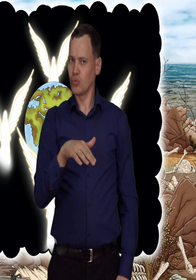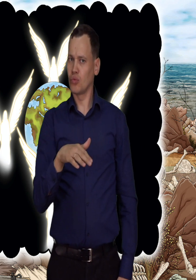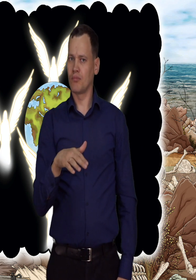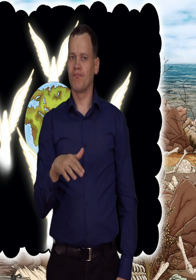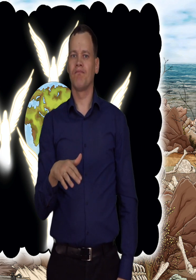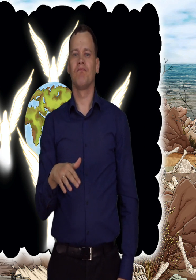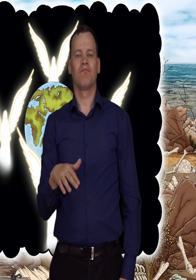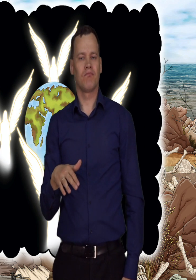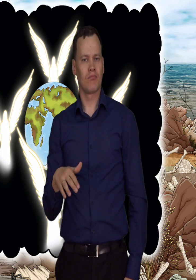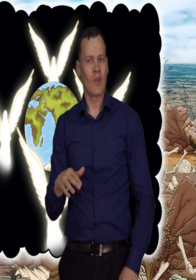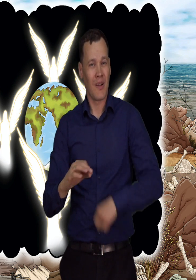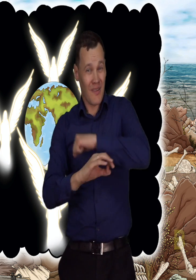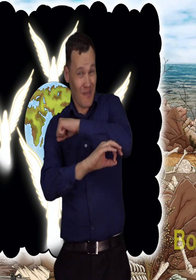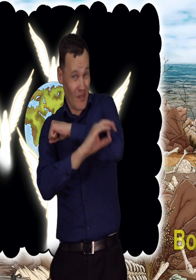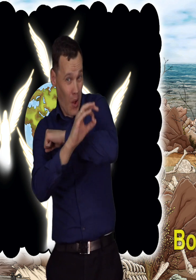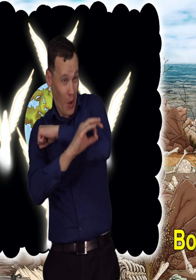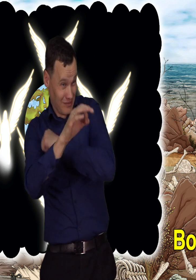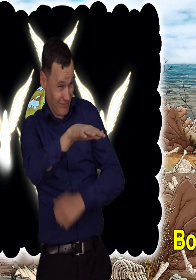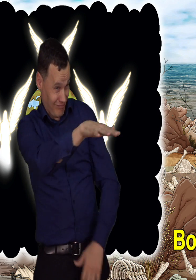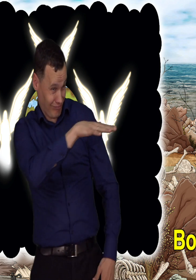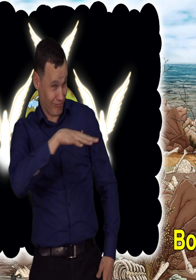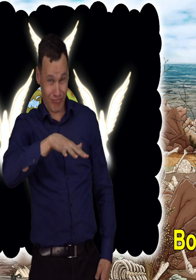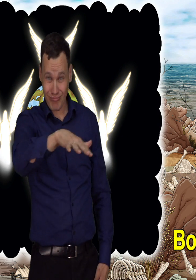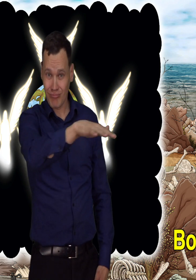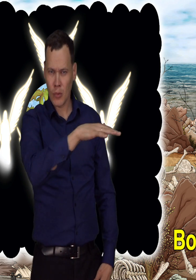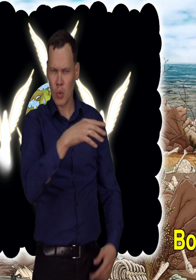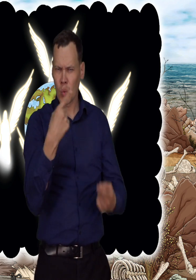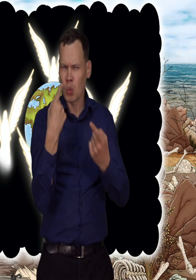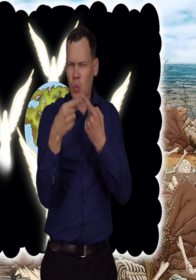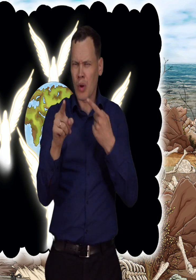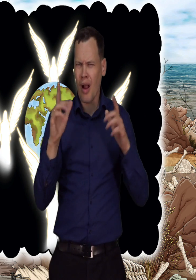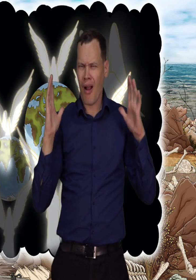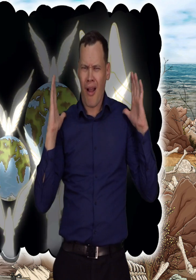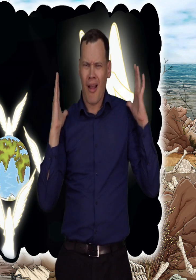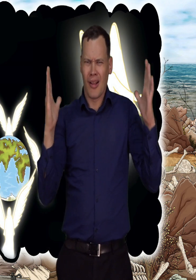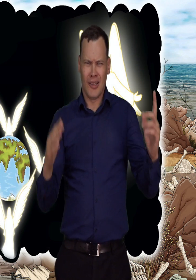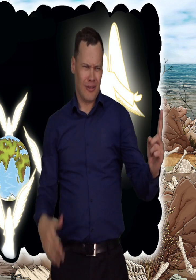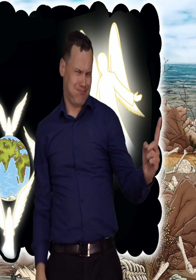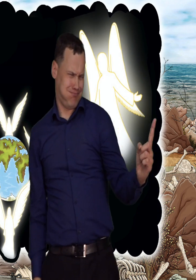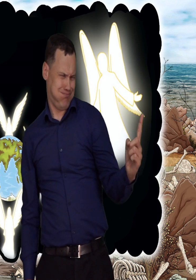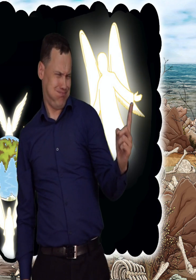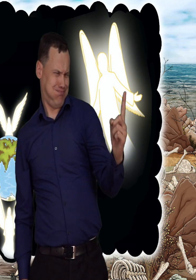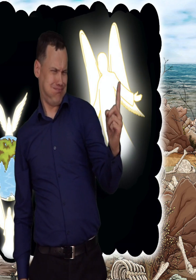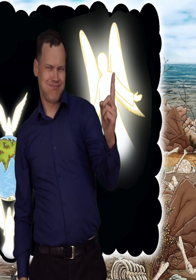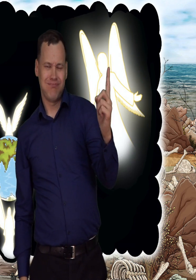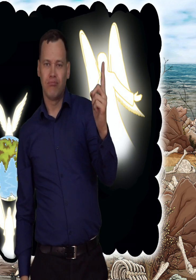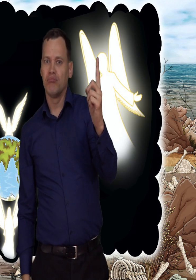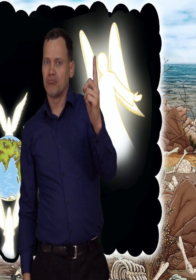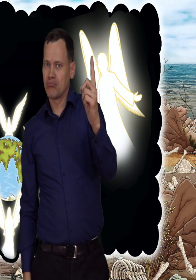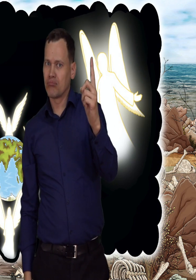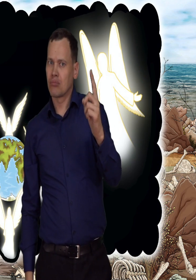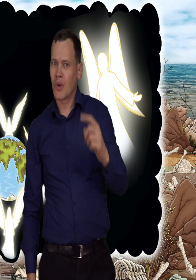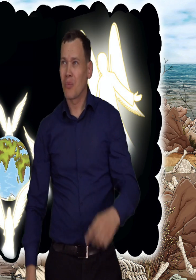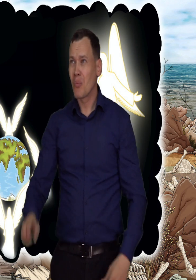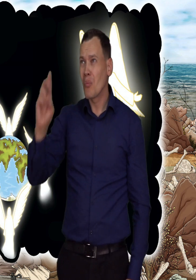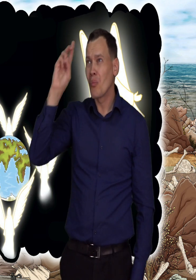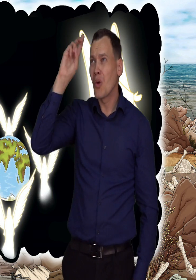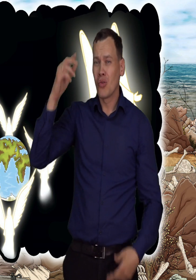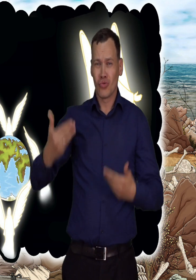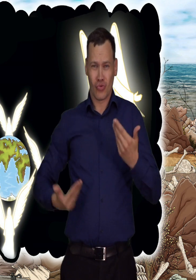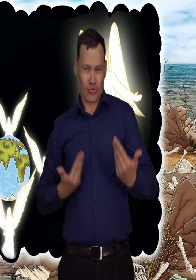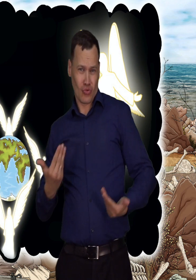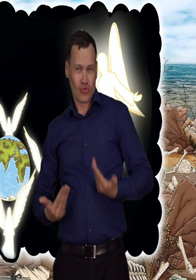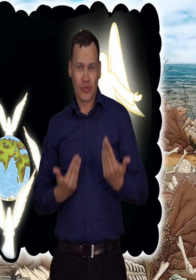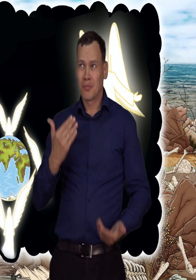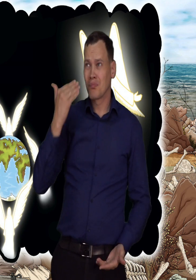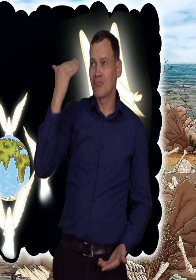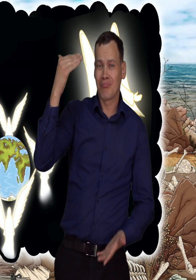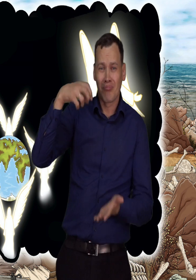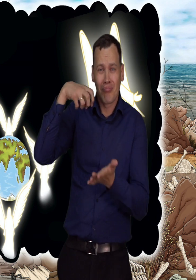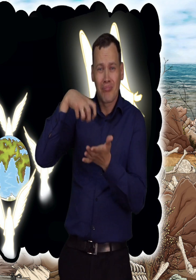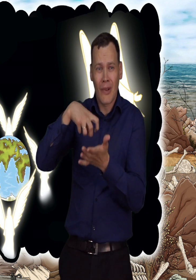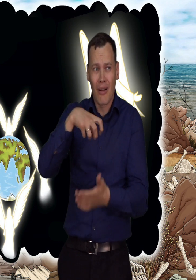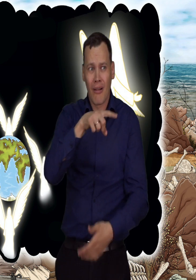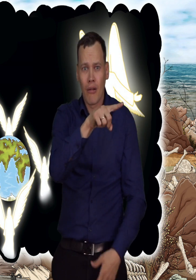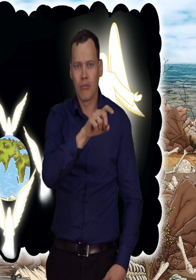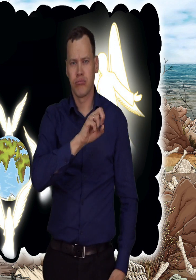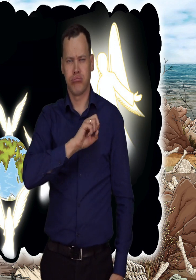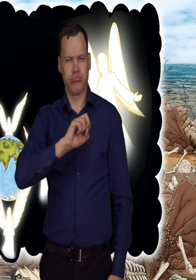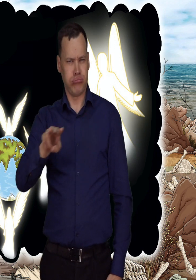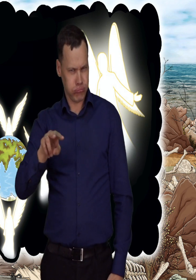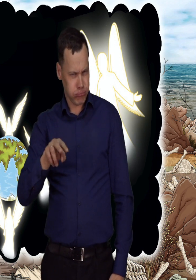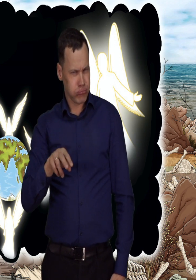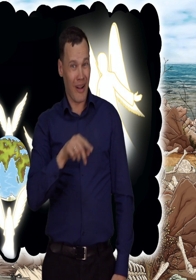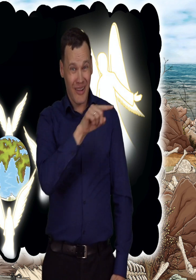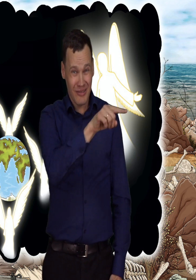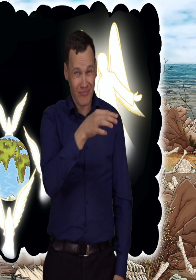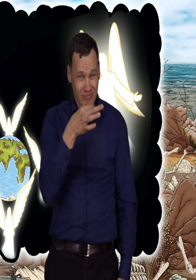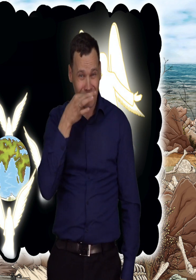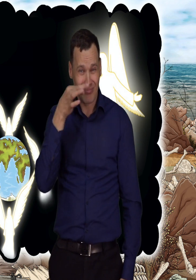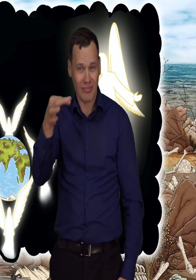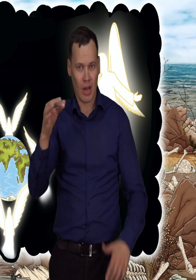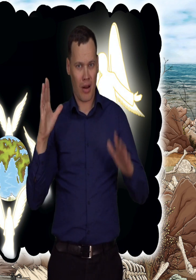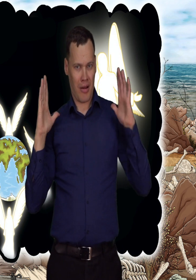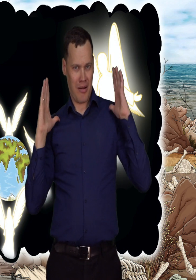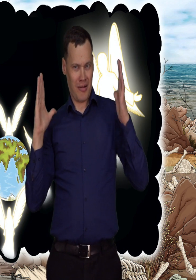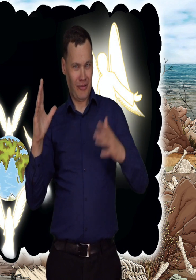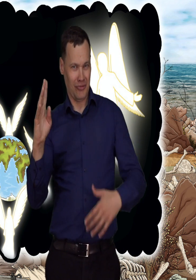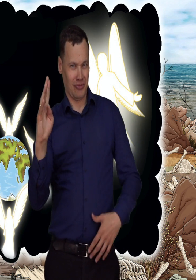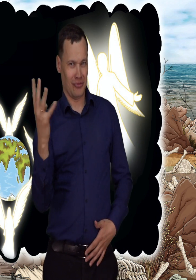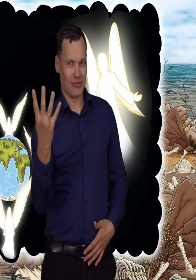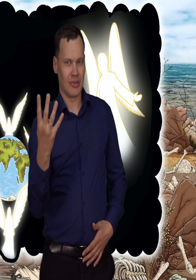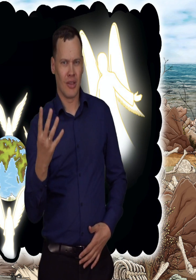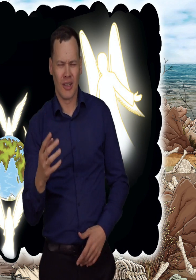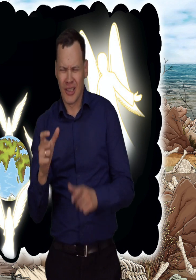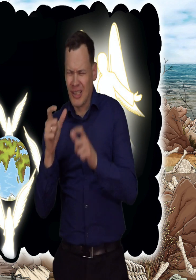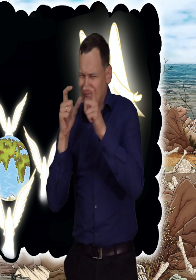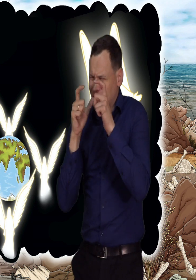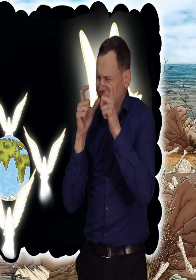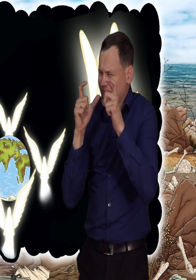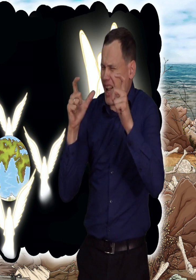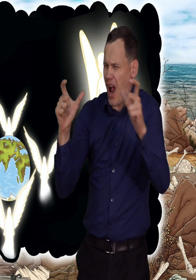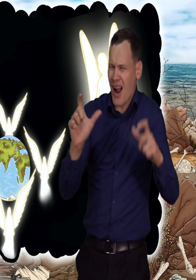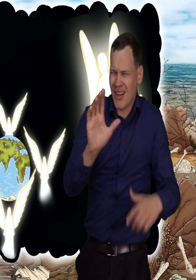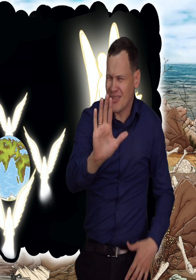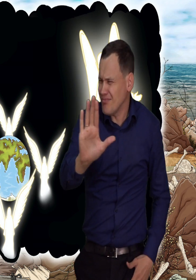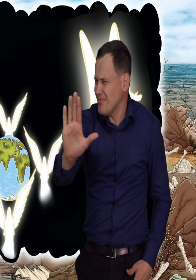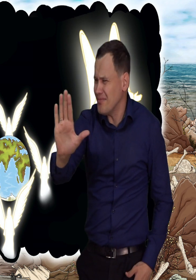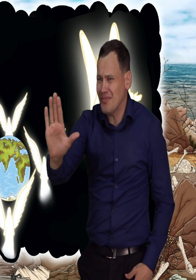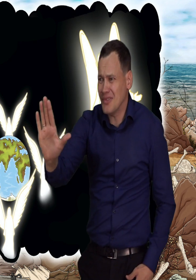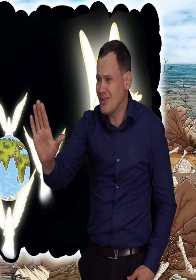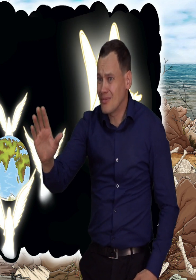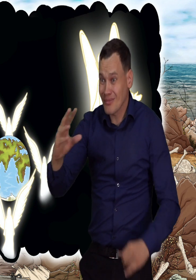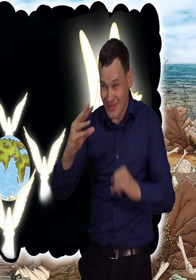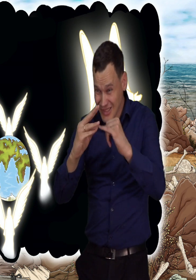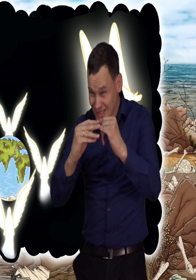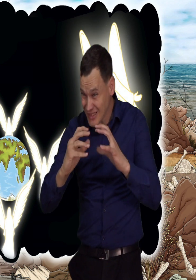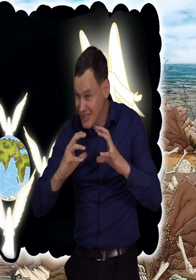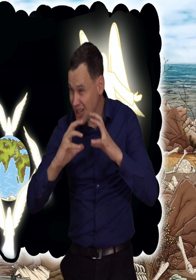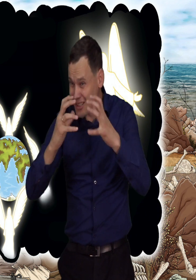And I saw another angel ascending from the east, with the seal of the living God.